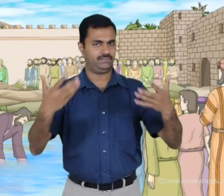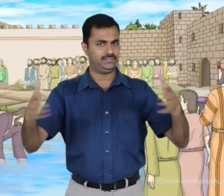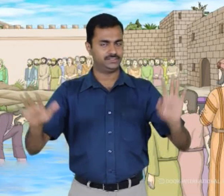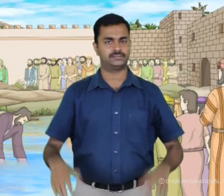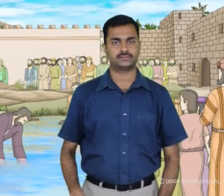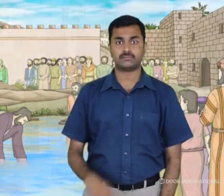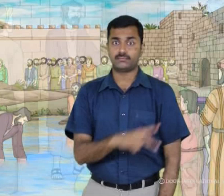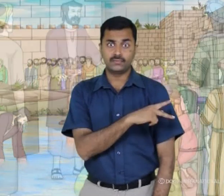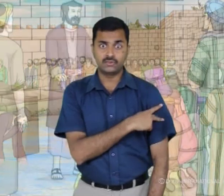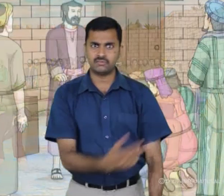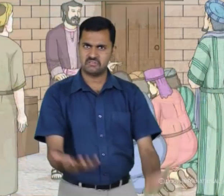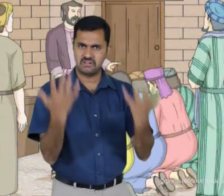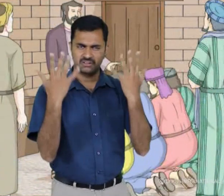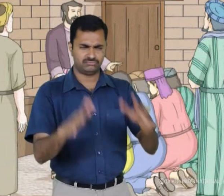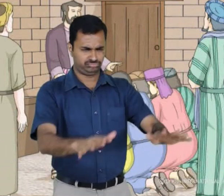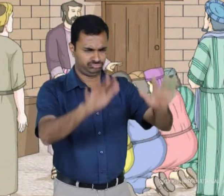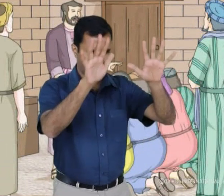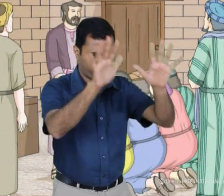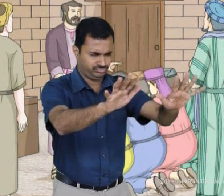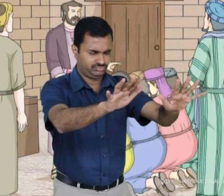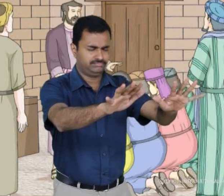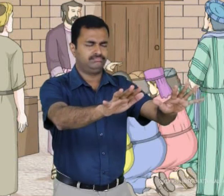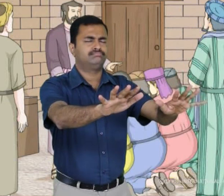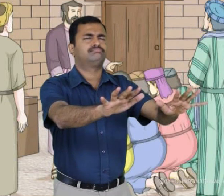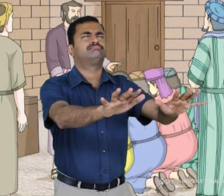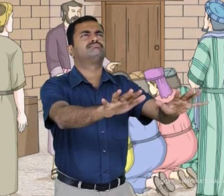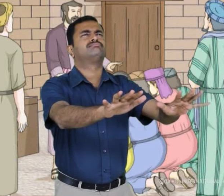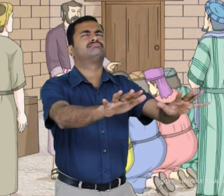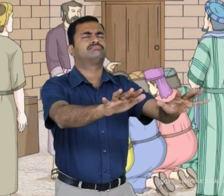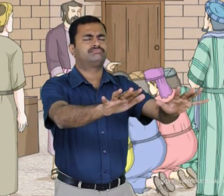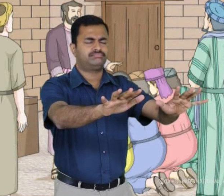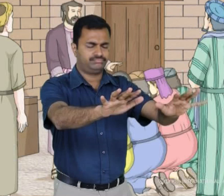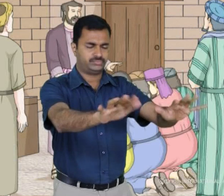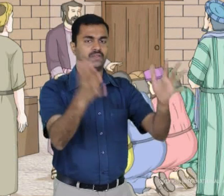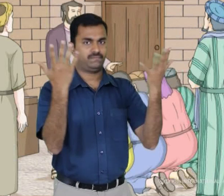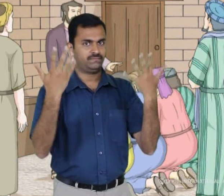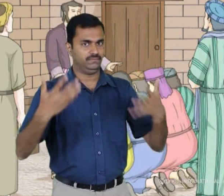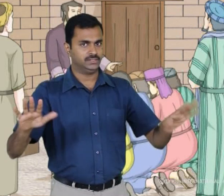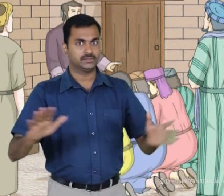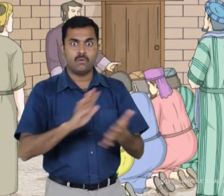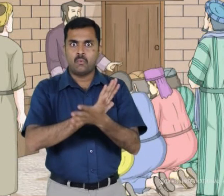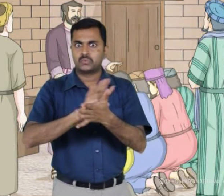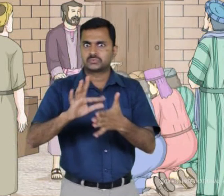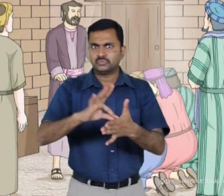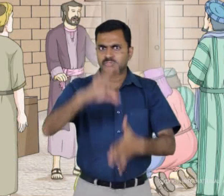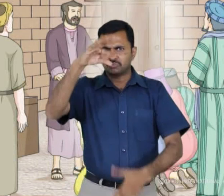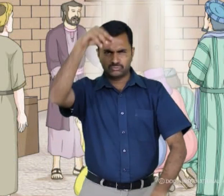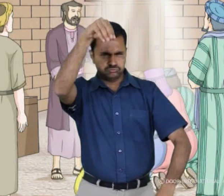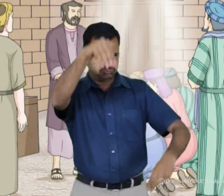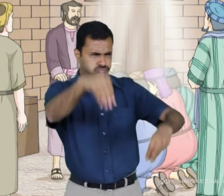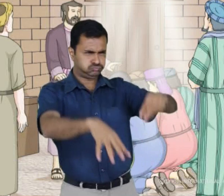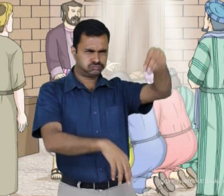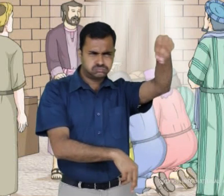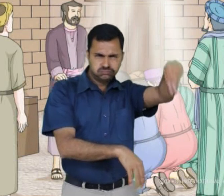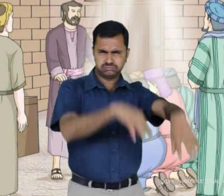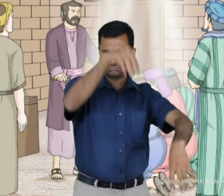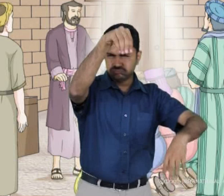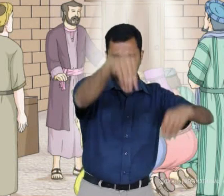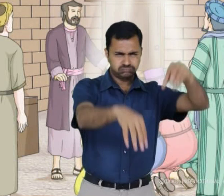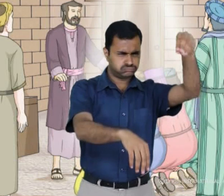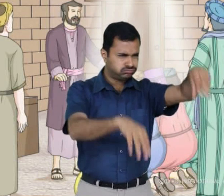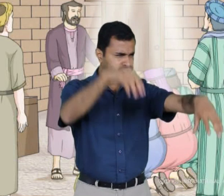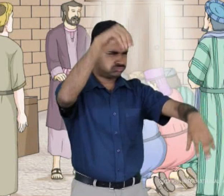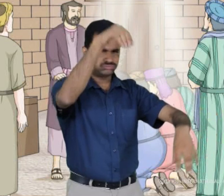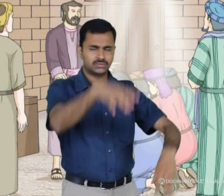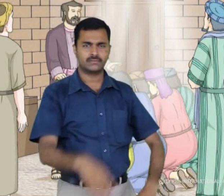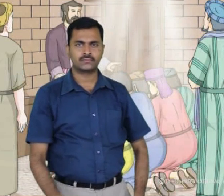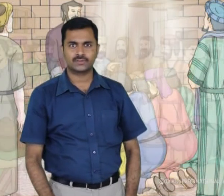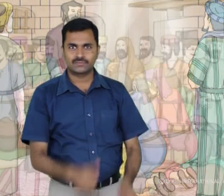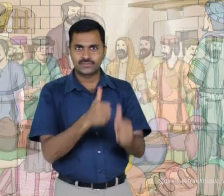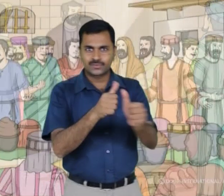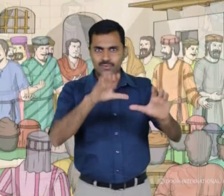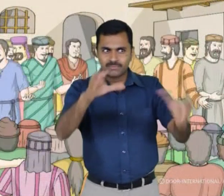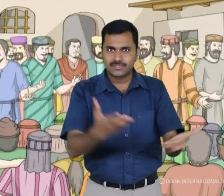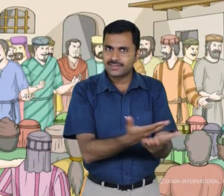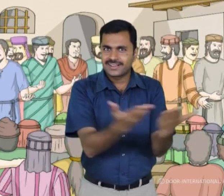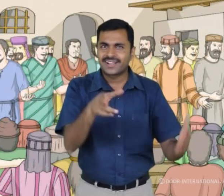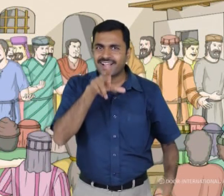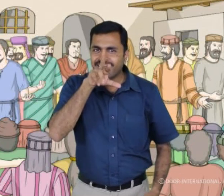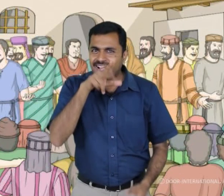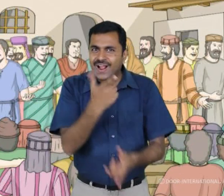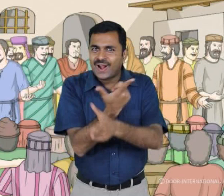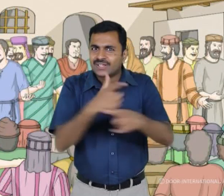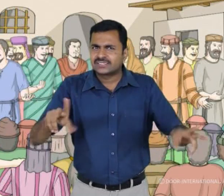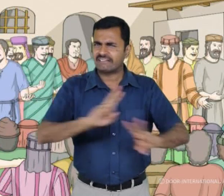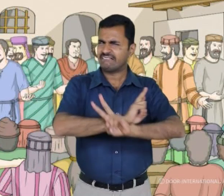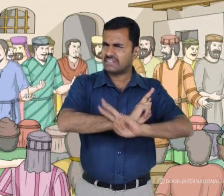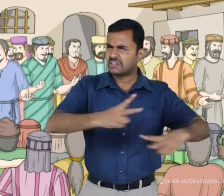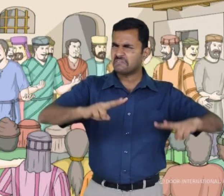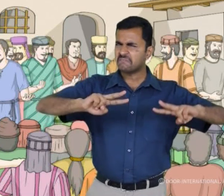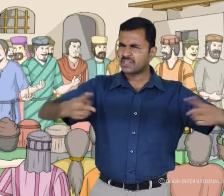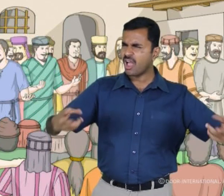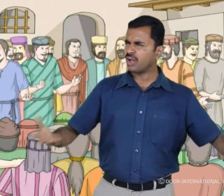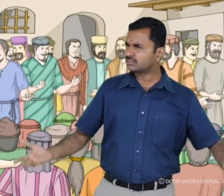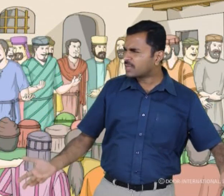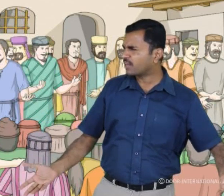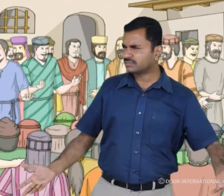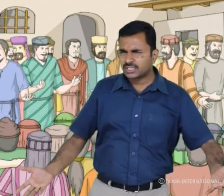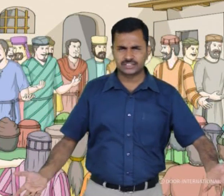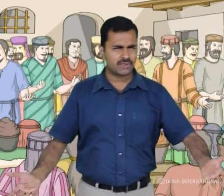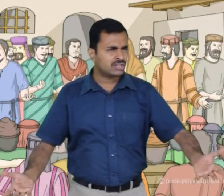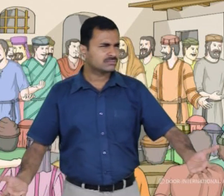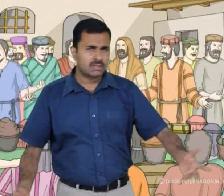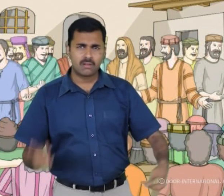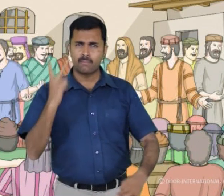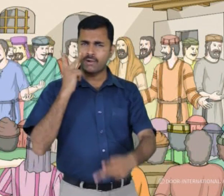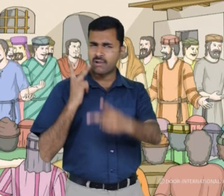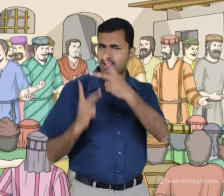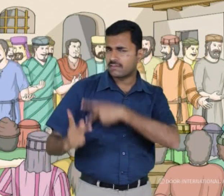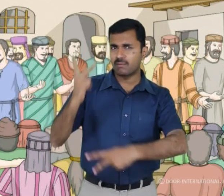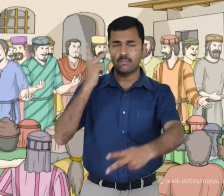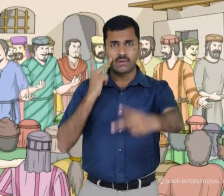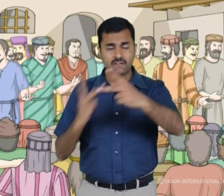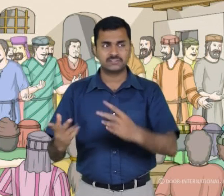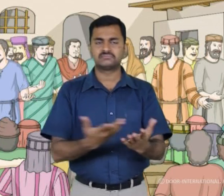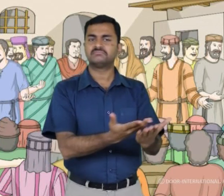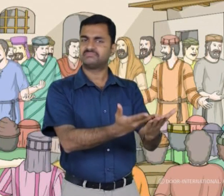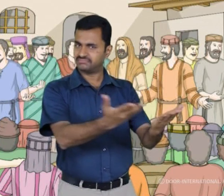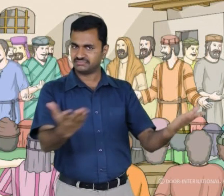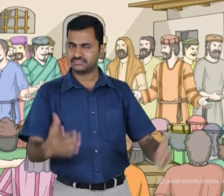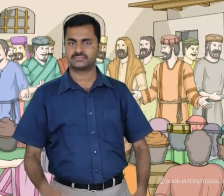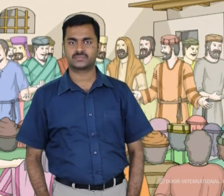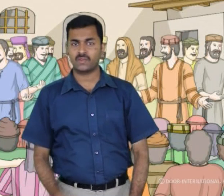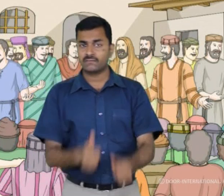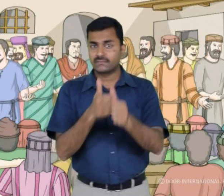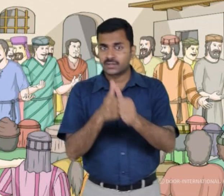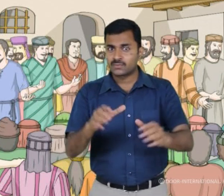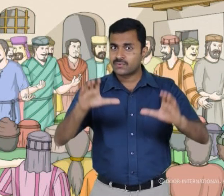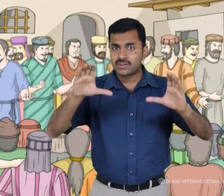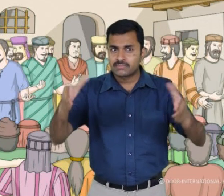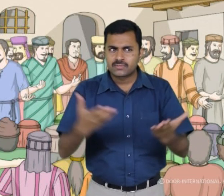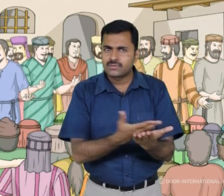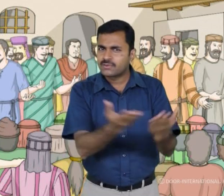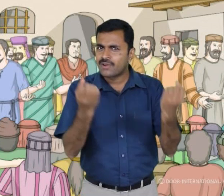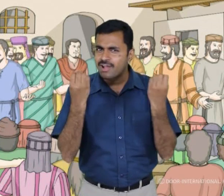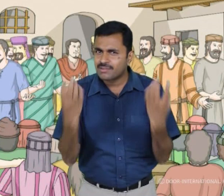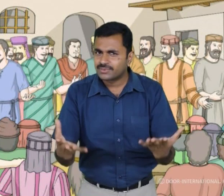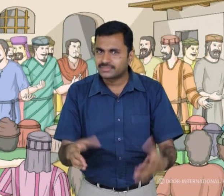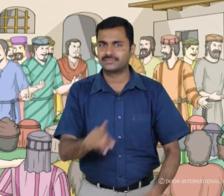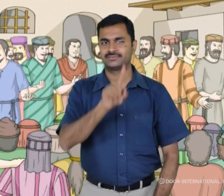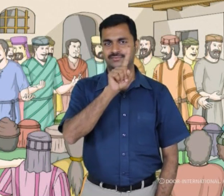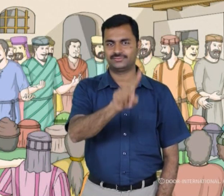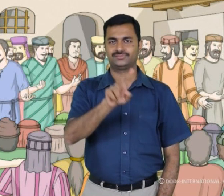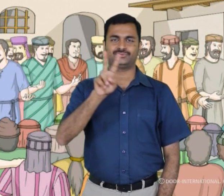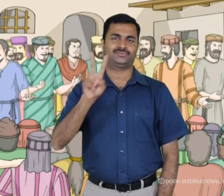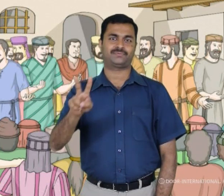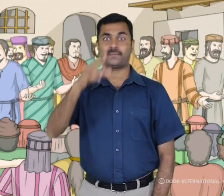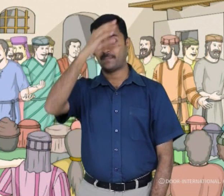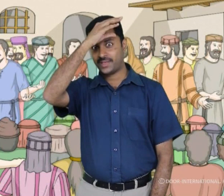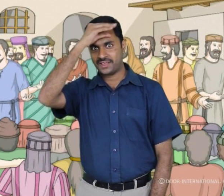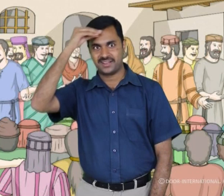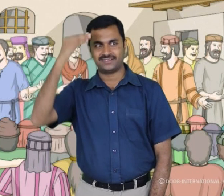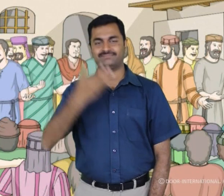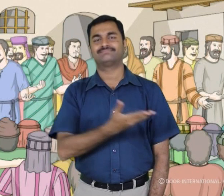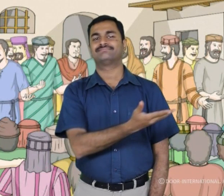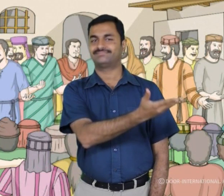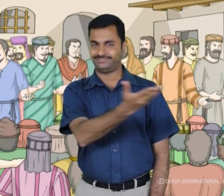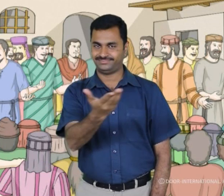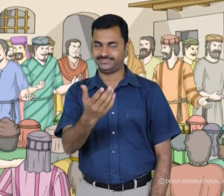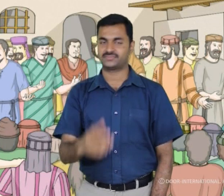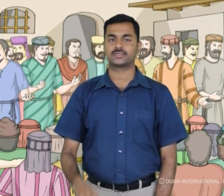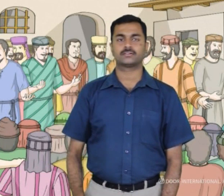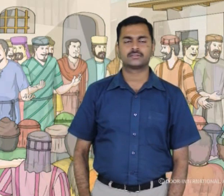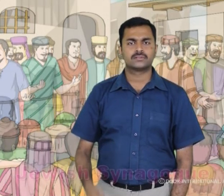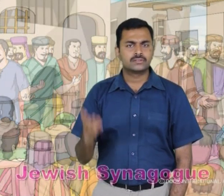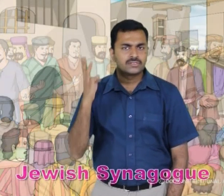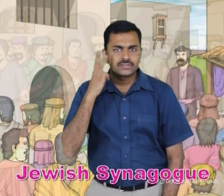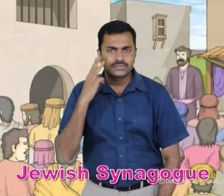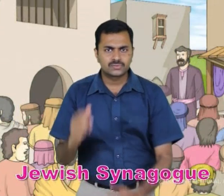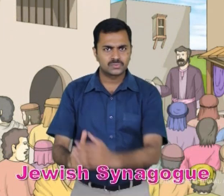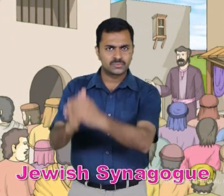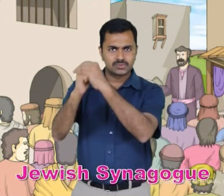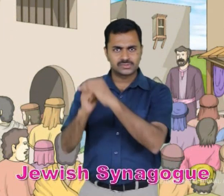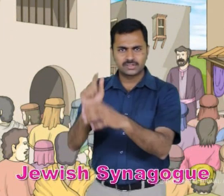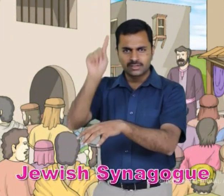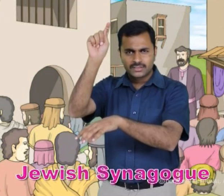And when Paul laid his hands on them, the Holy Spirit came upon them, and they spoke in tongues and prophesied. There were about twelve men in all.